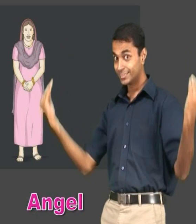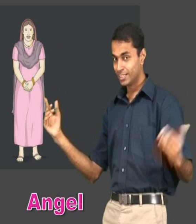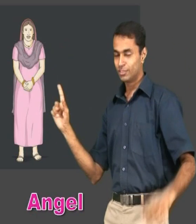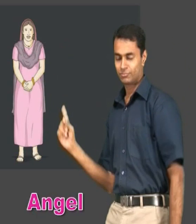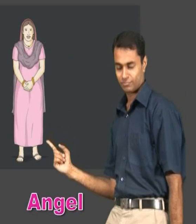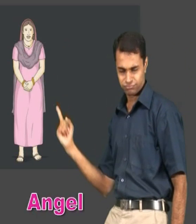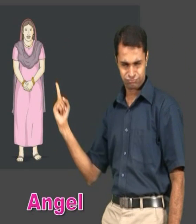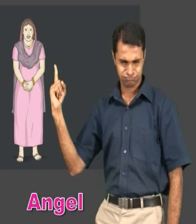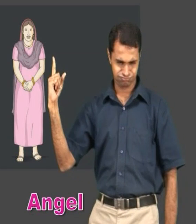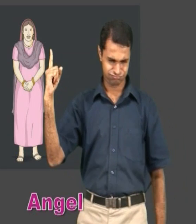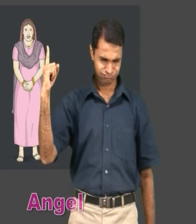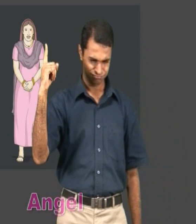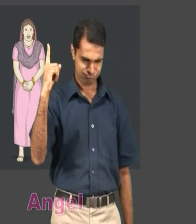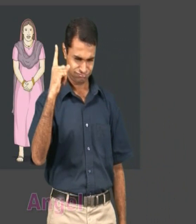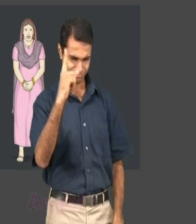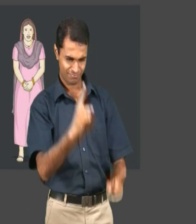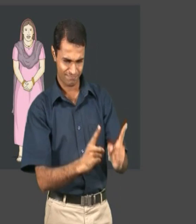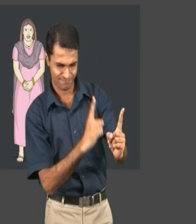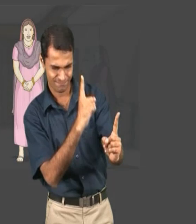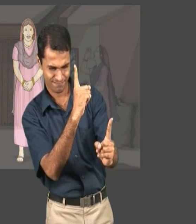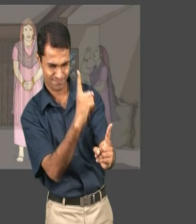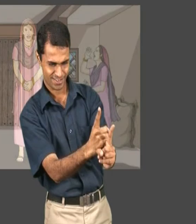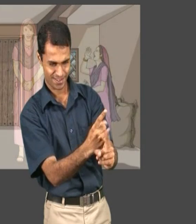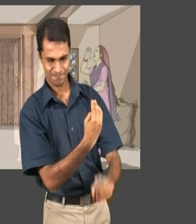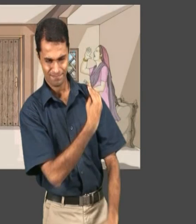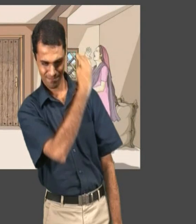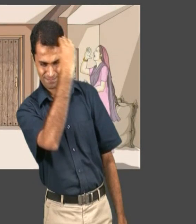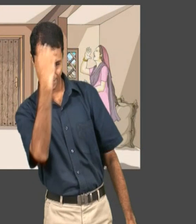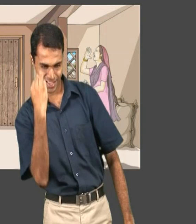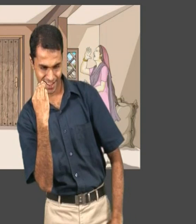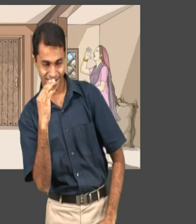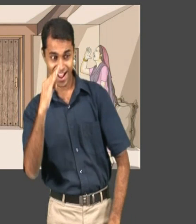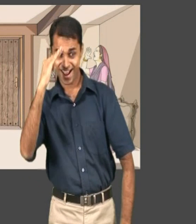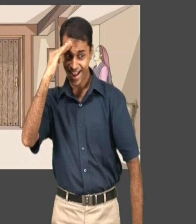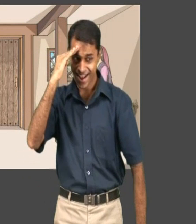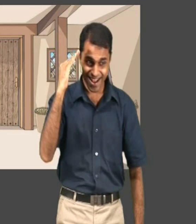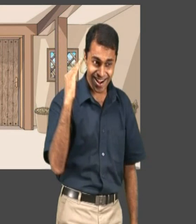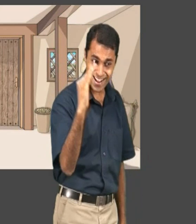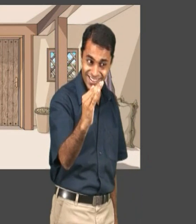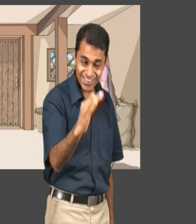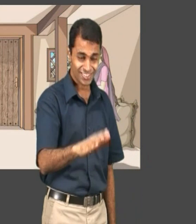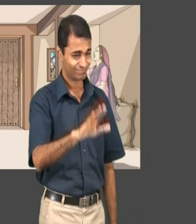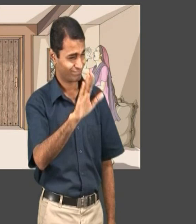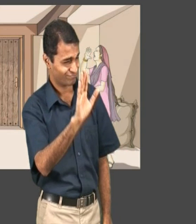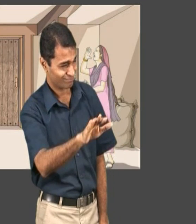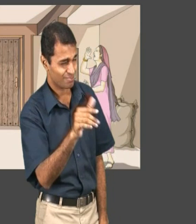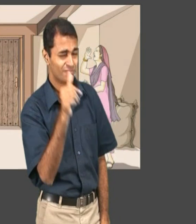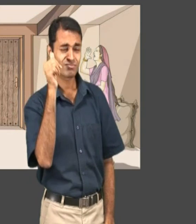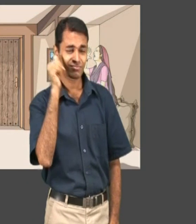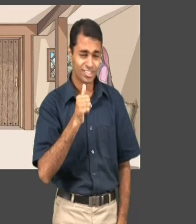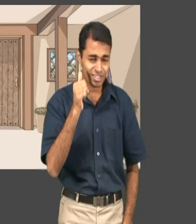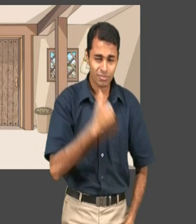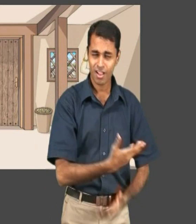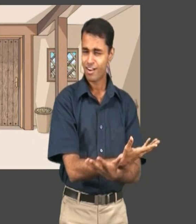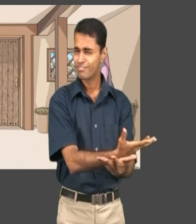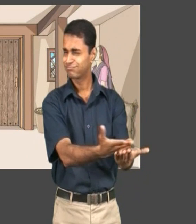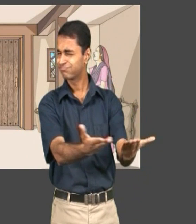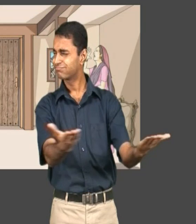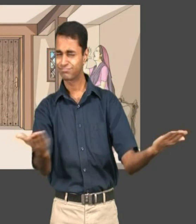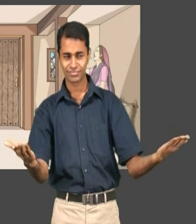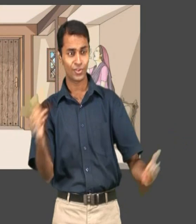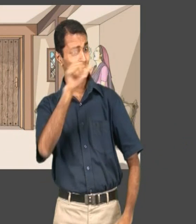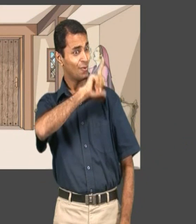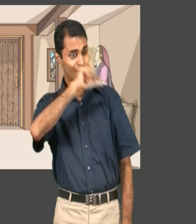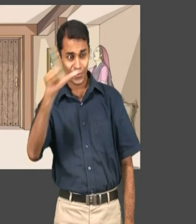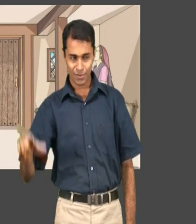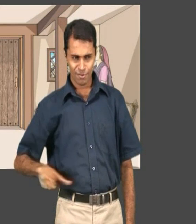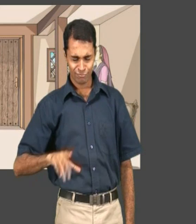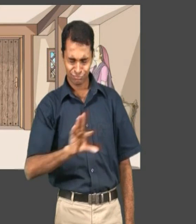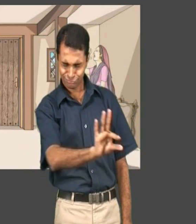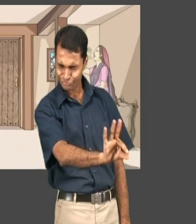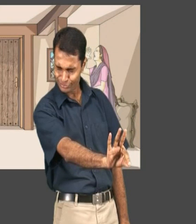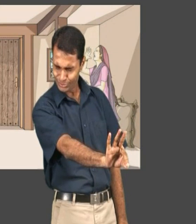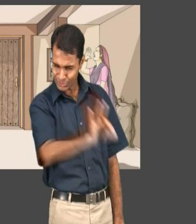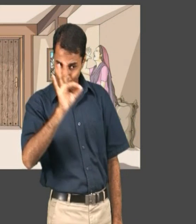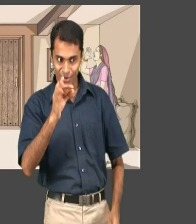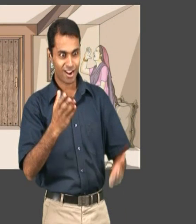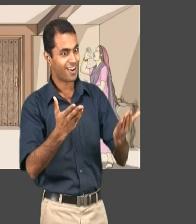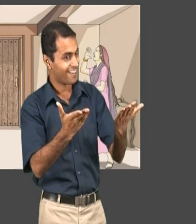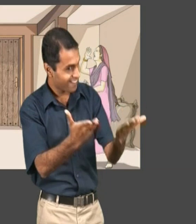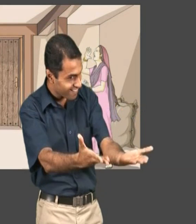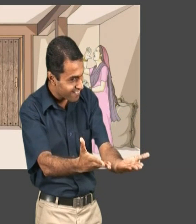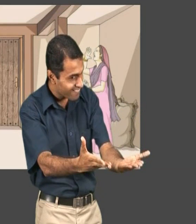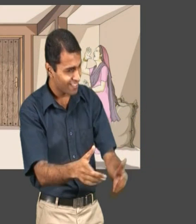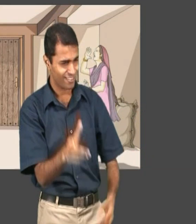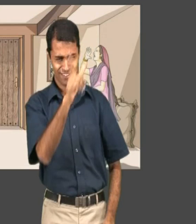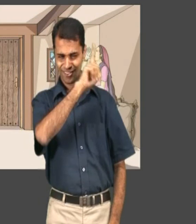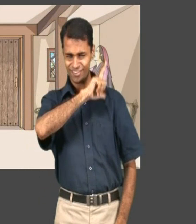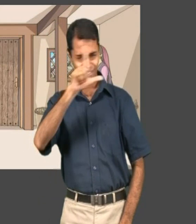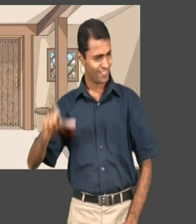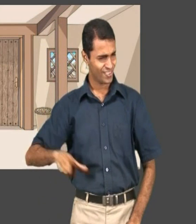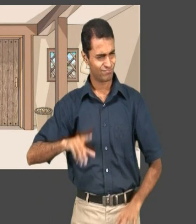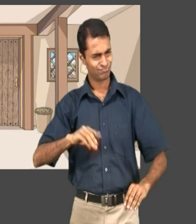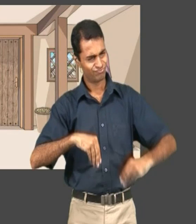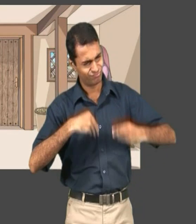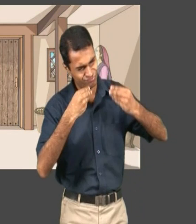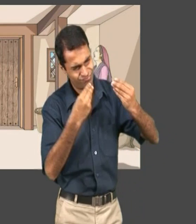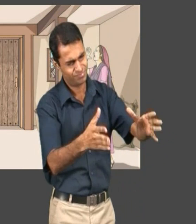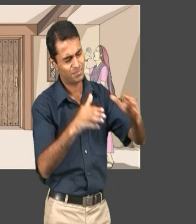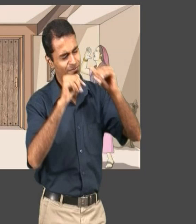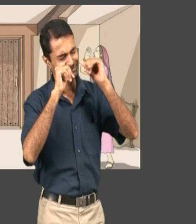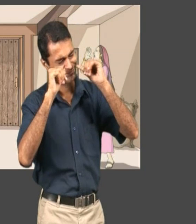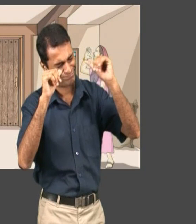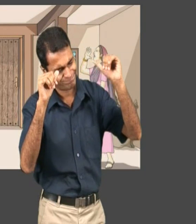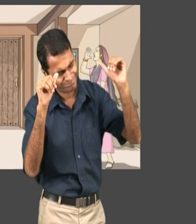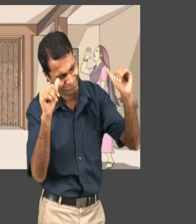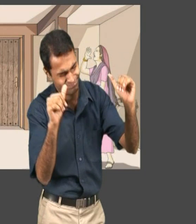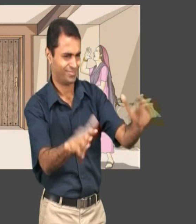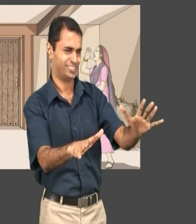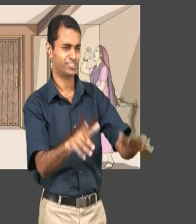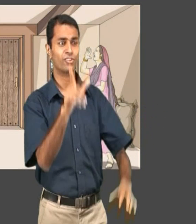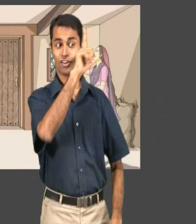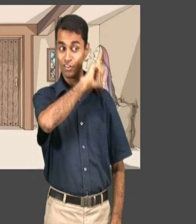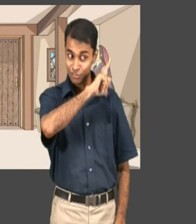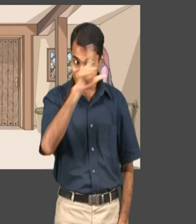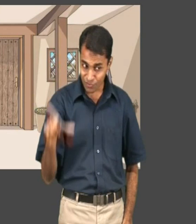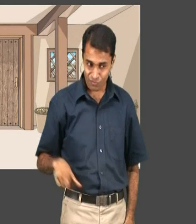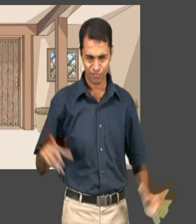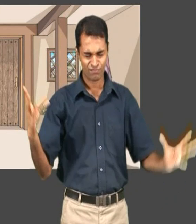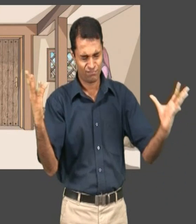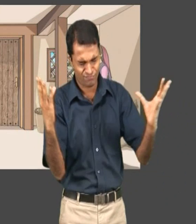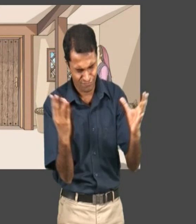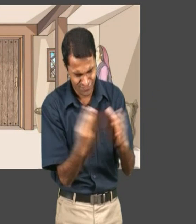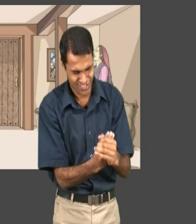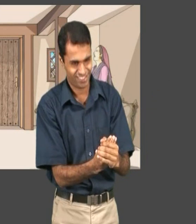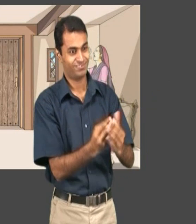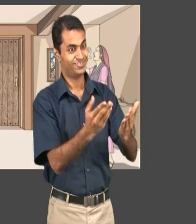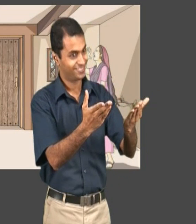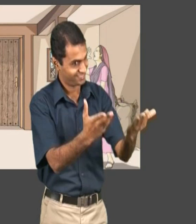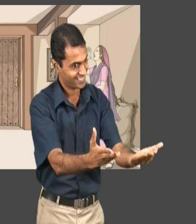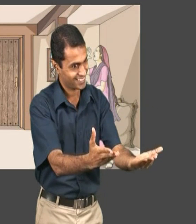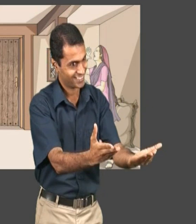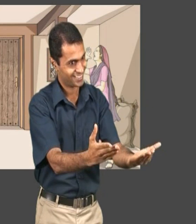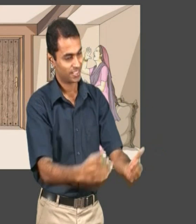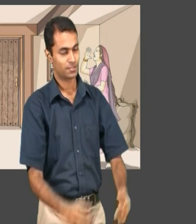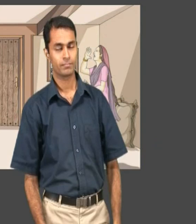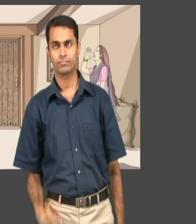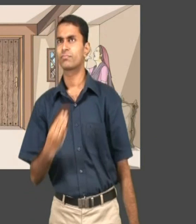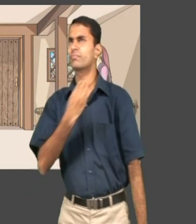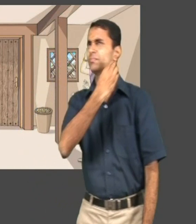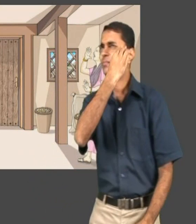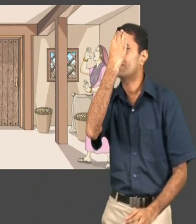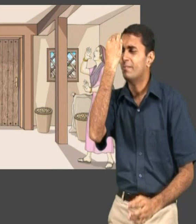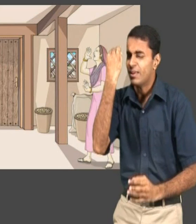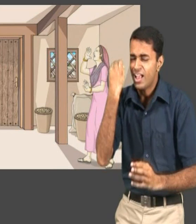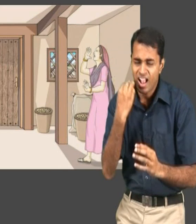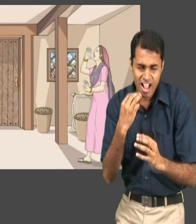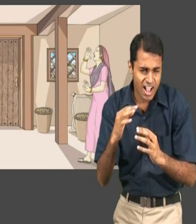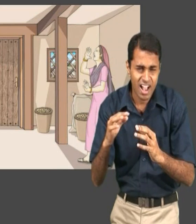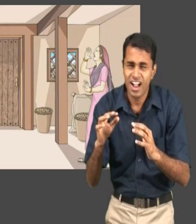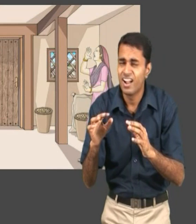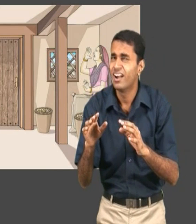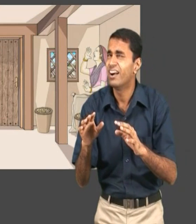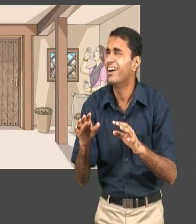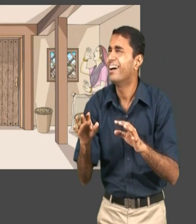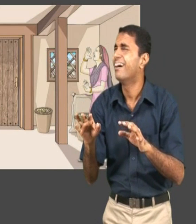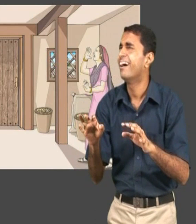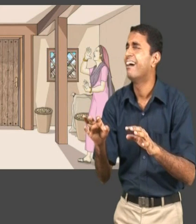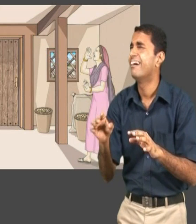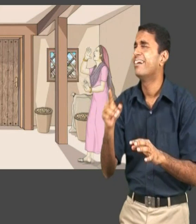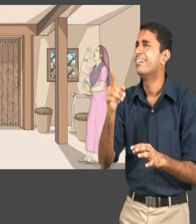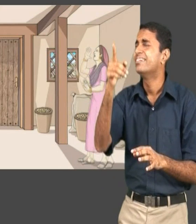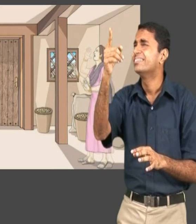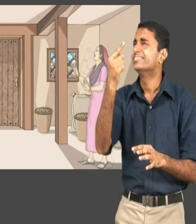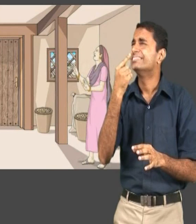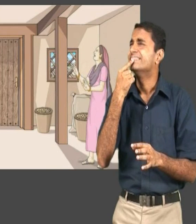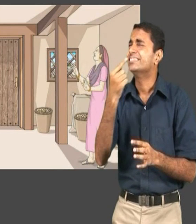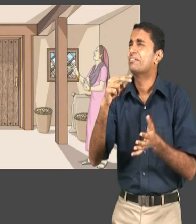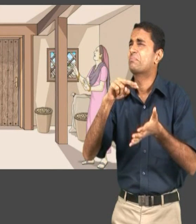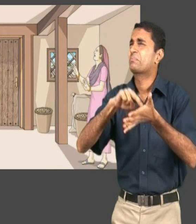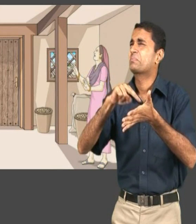The angel appeared to her and said, “Greetings, you who are highly favored! The Lord is with you.”